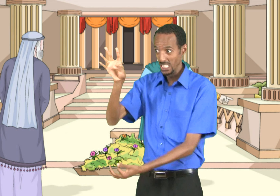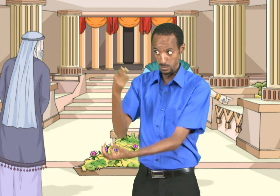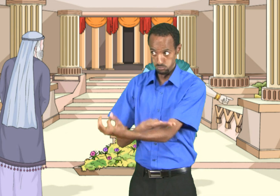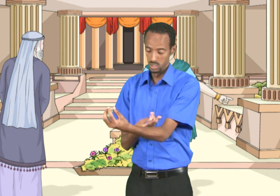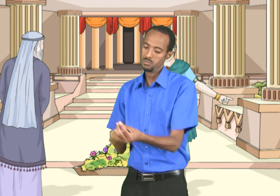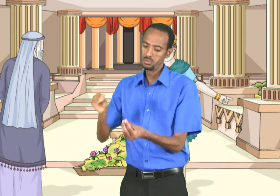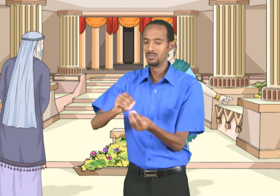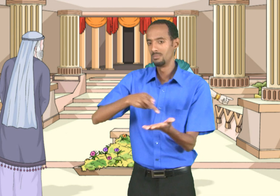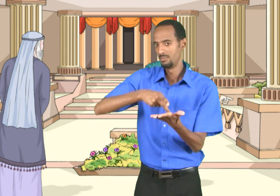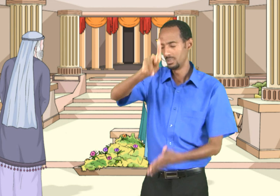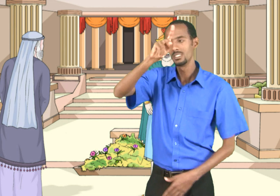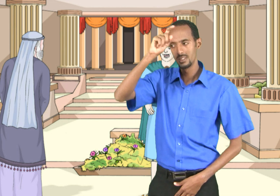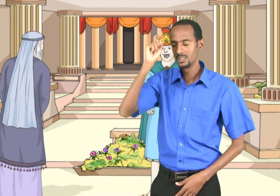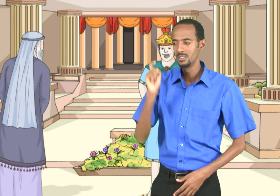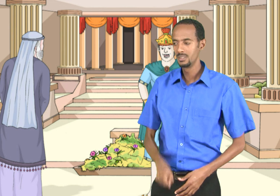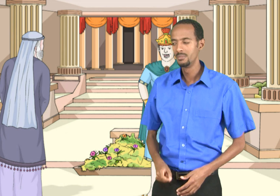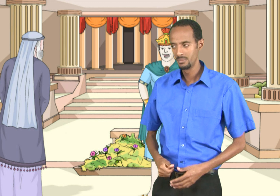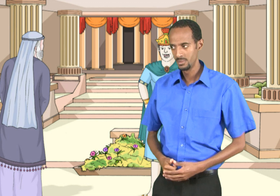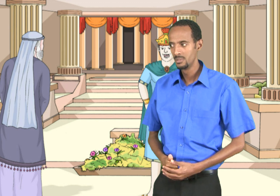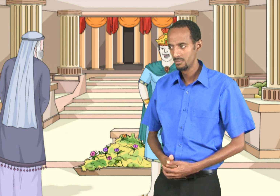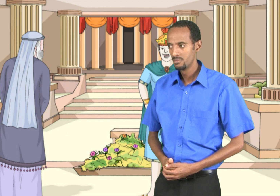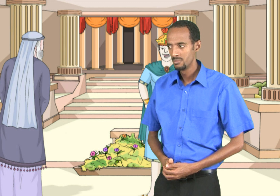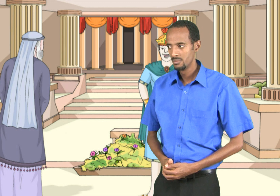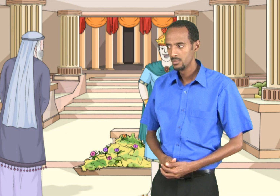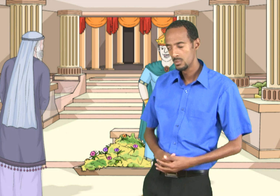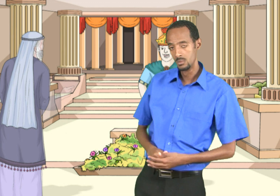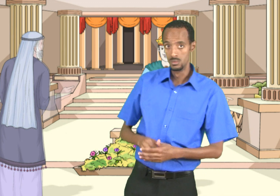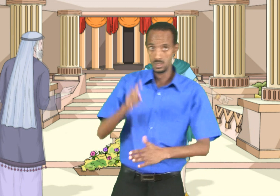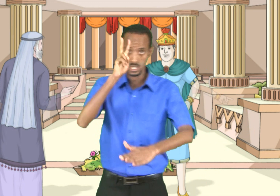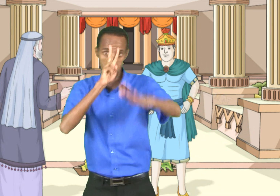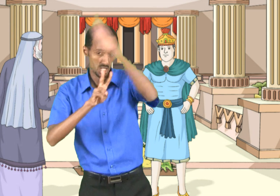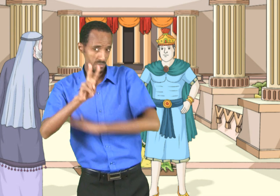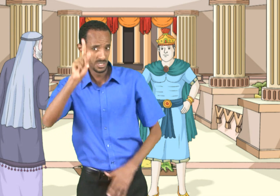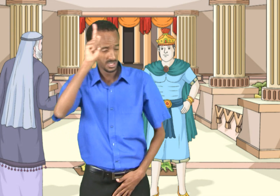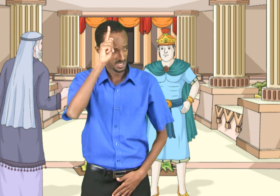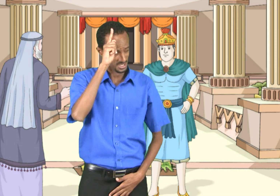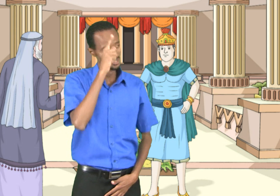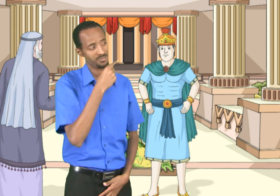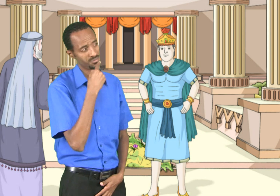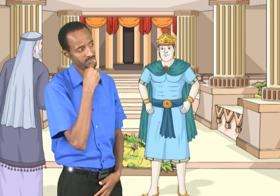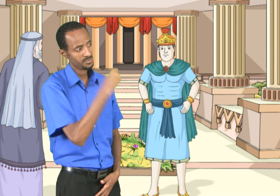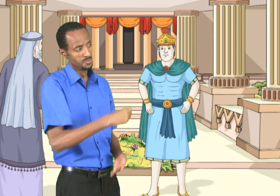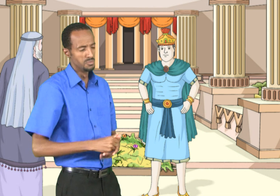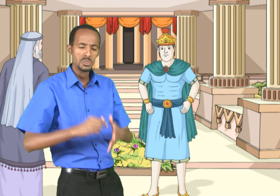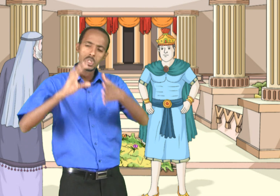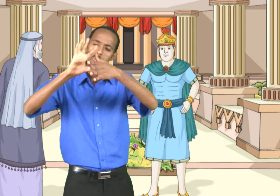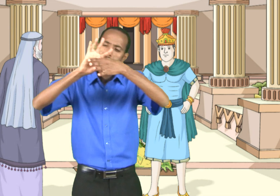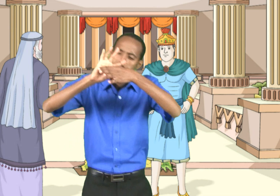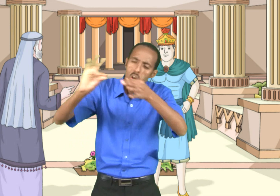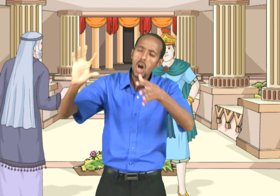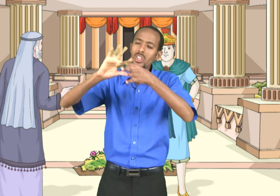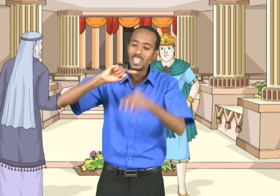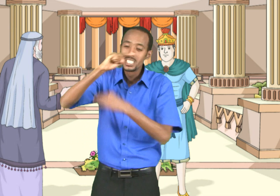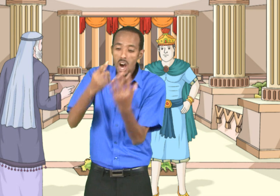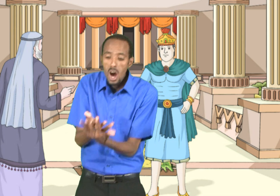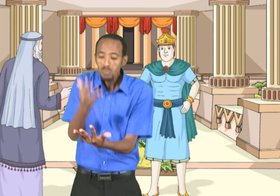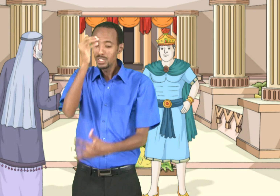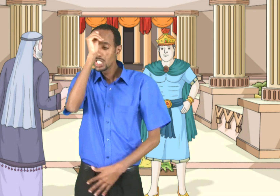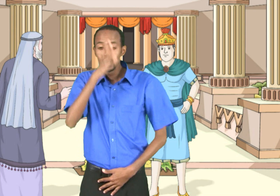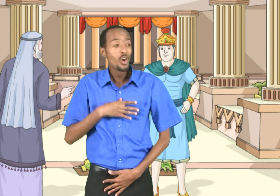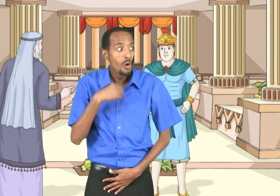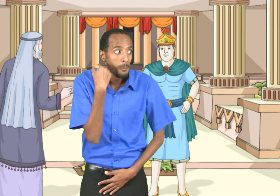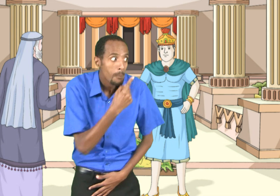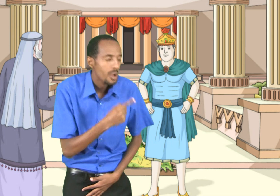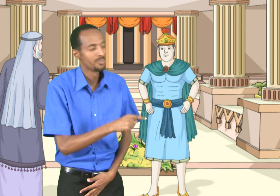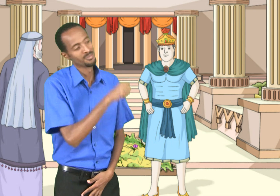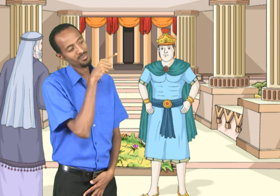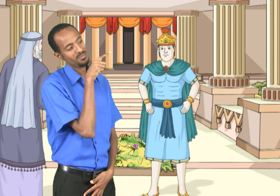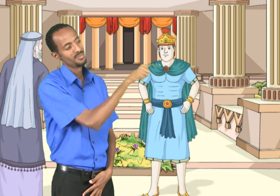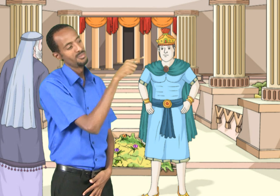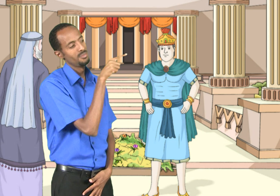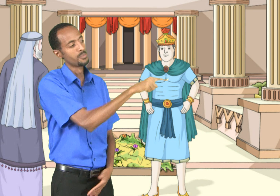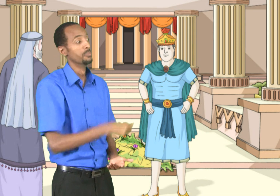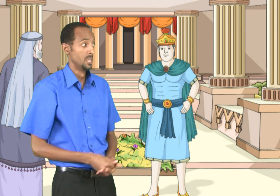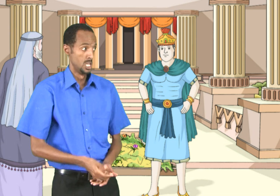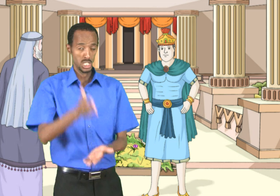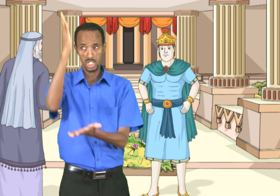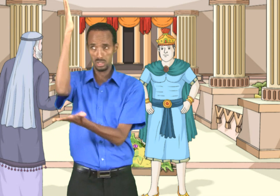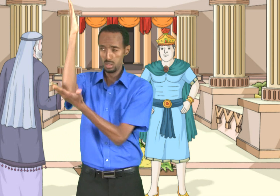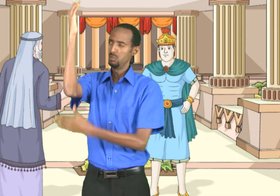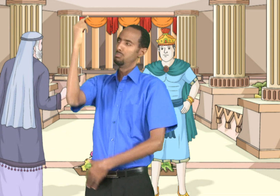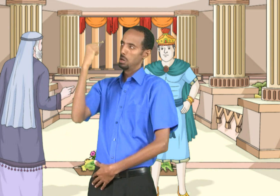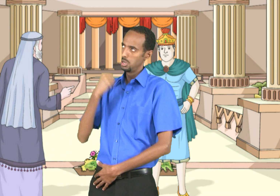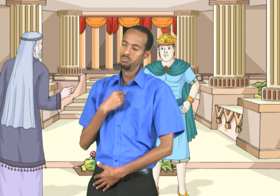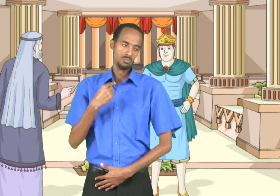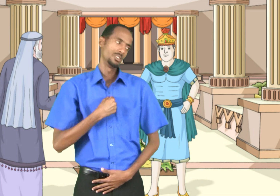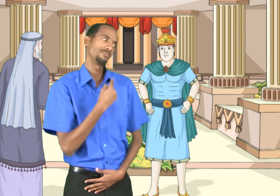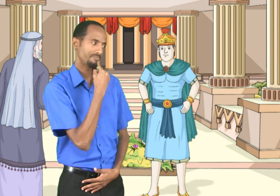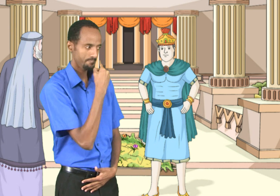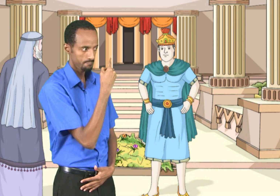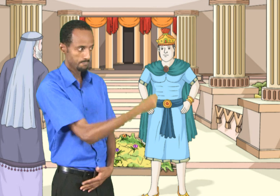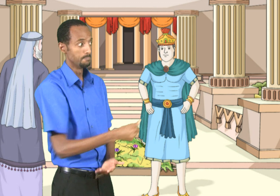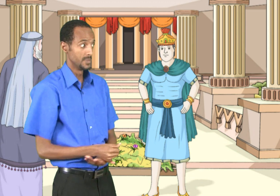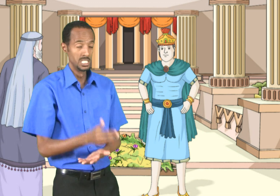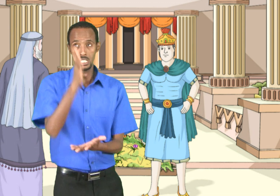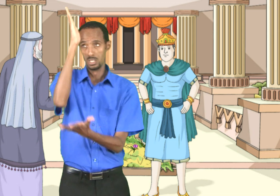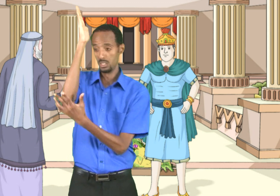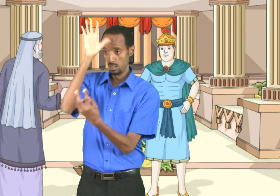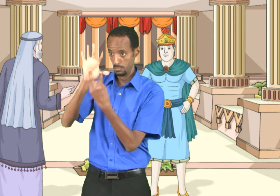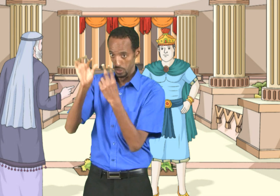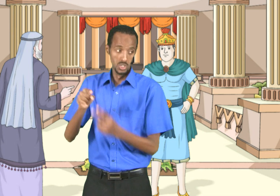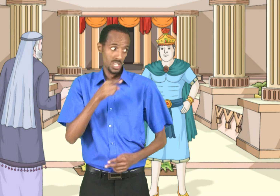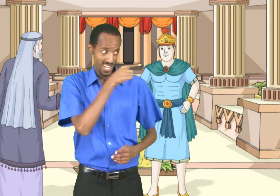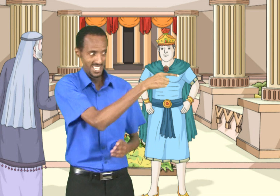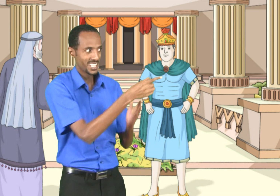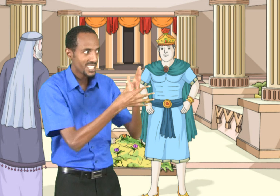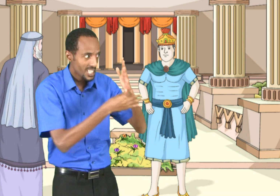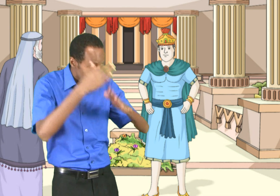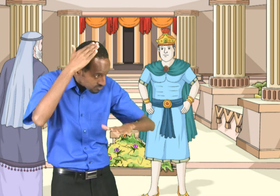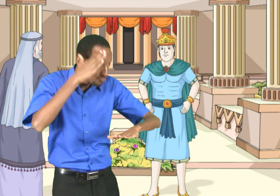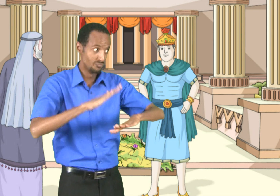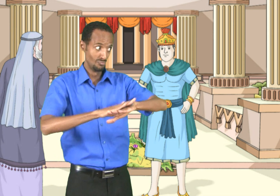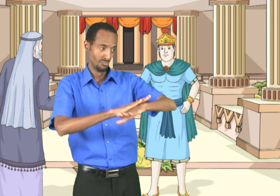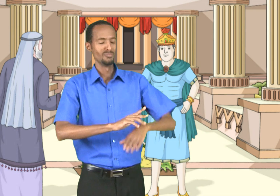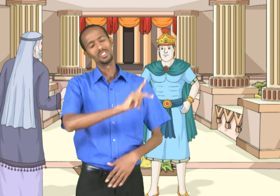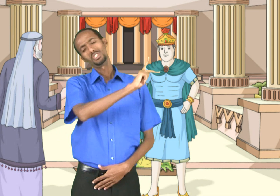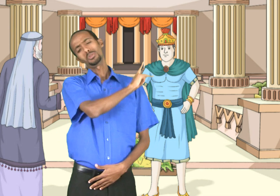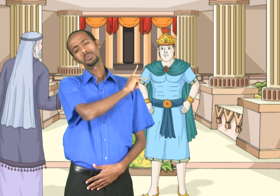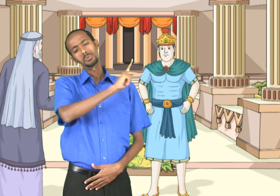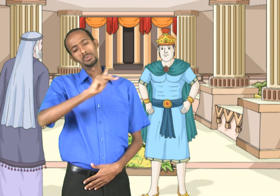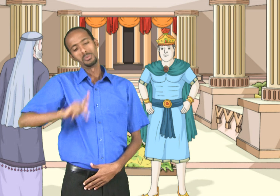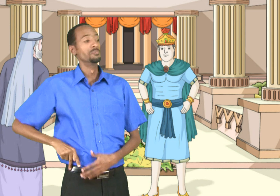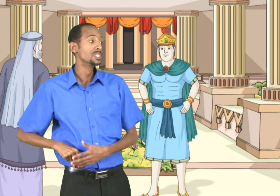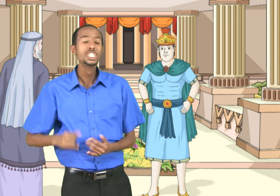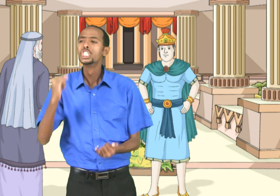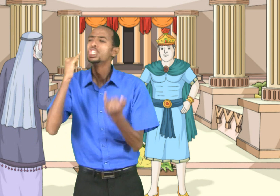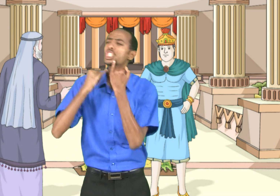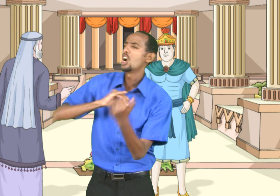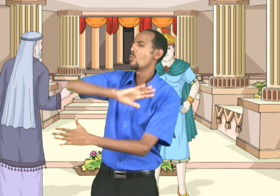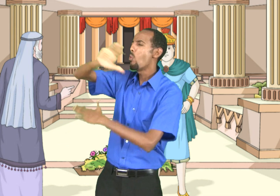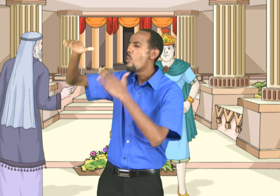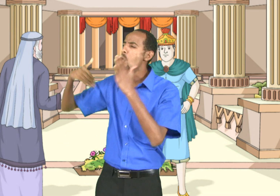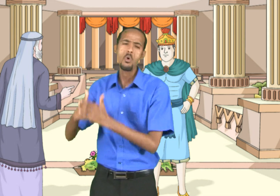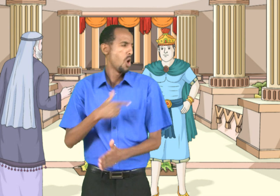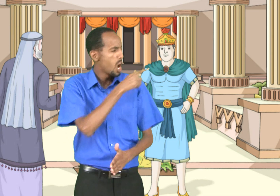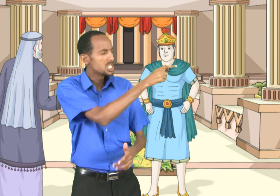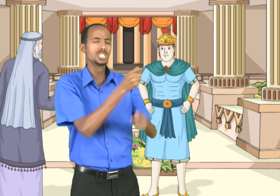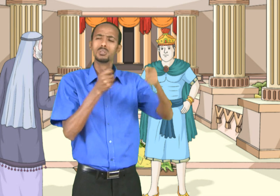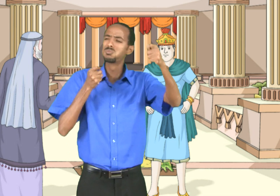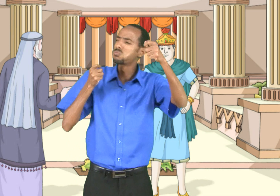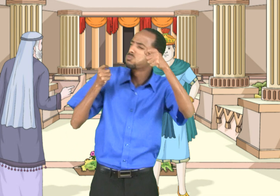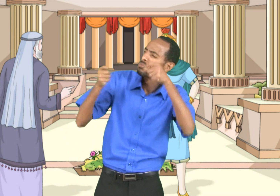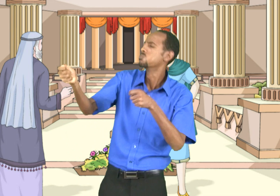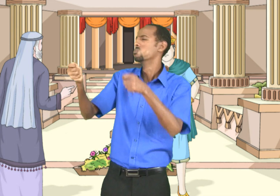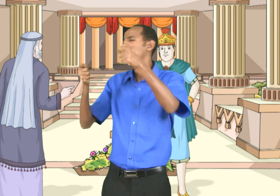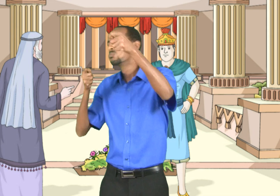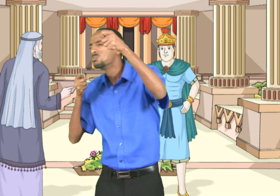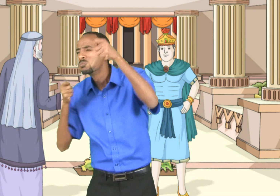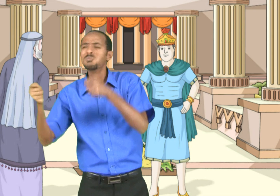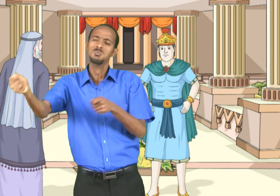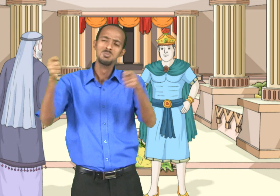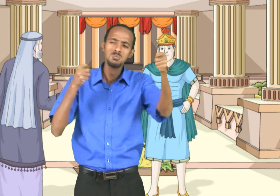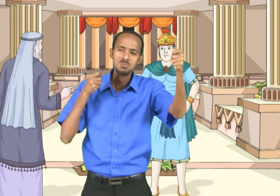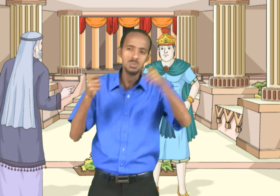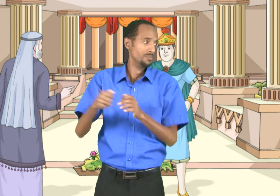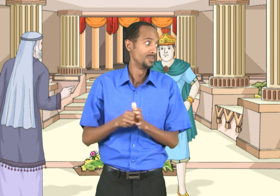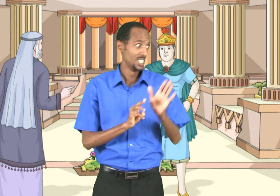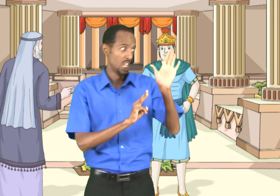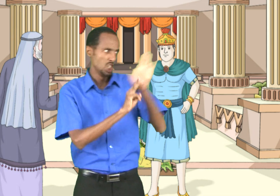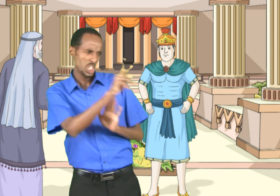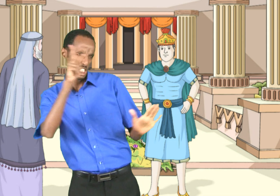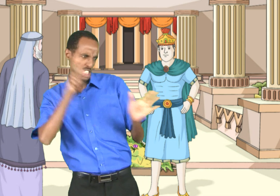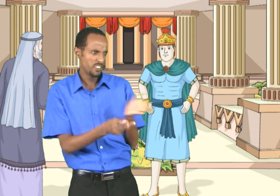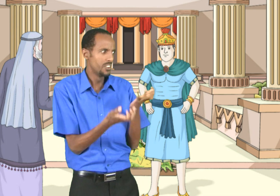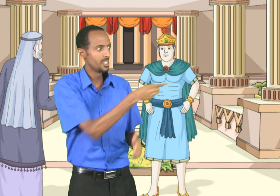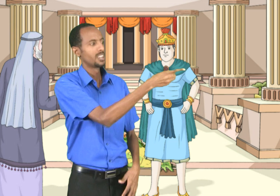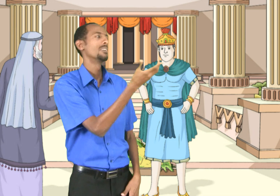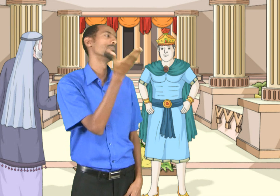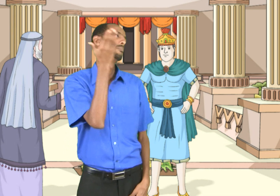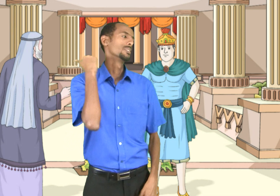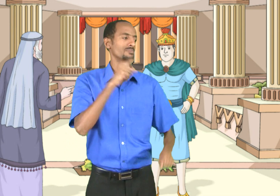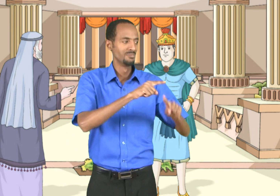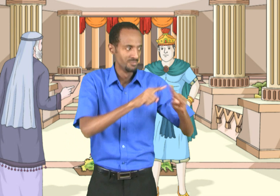This is what the LORD, the God of Israel, says: ‘I anointed you king over Israel, and I delivered you from the hand of Saul. I gave your master’s house to you and your master’s wives into your arms.